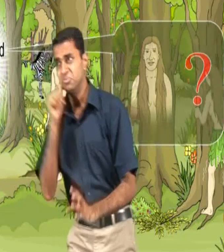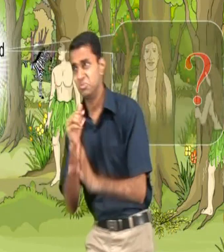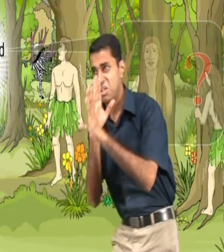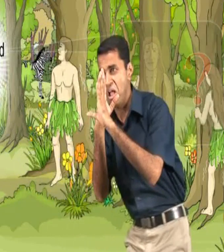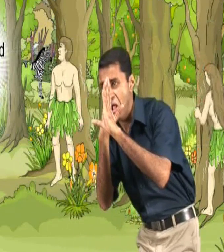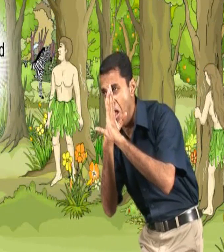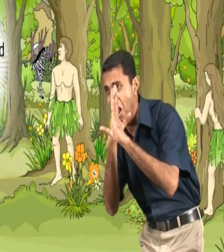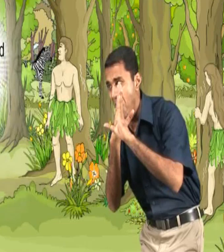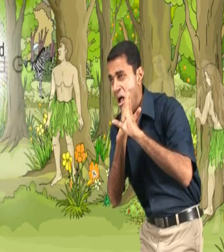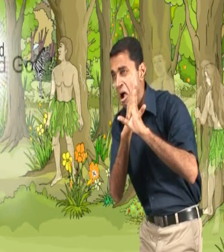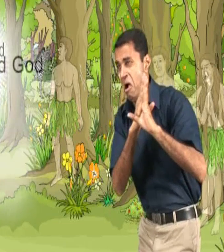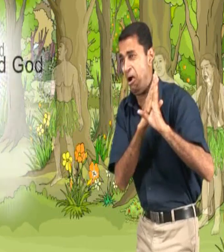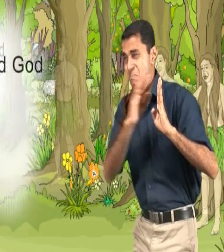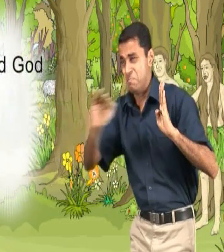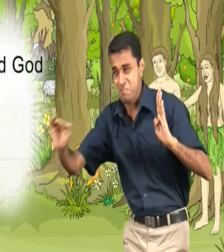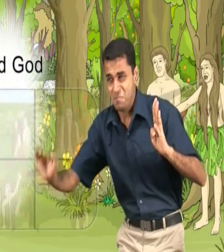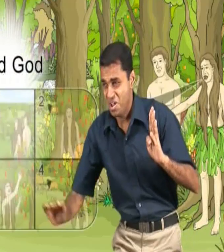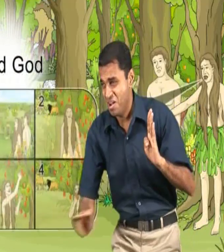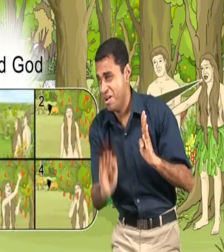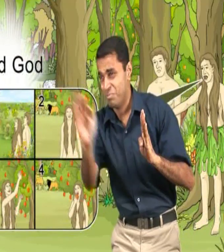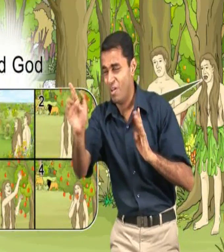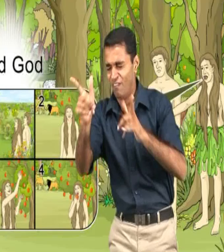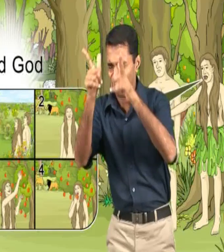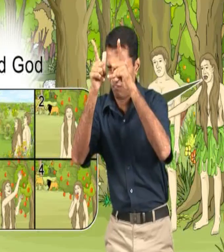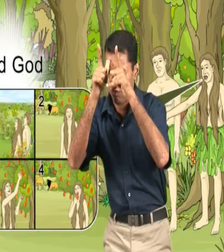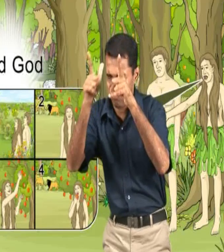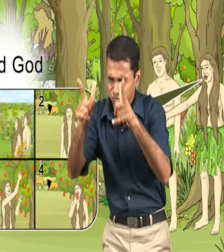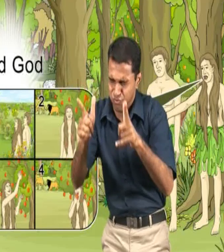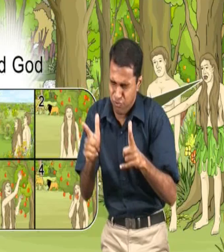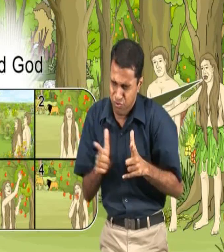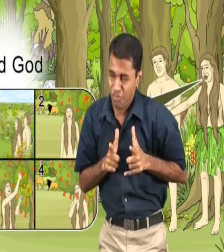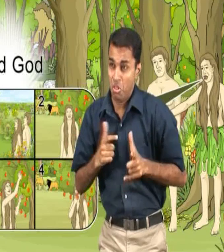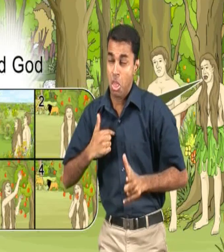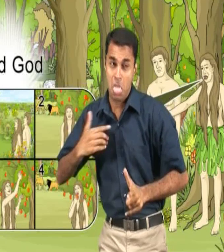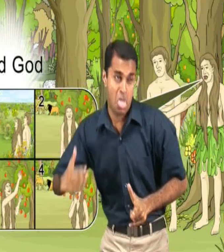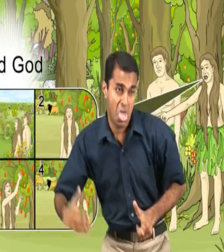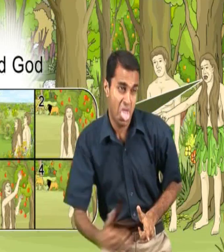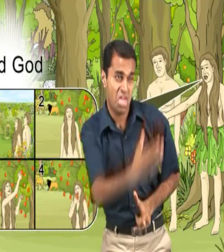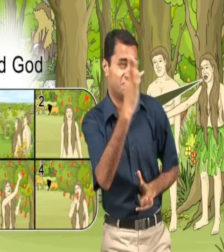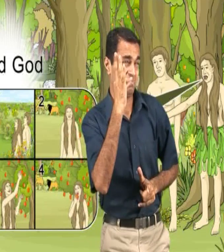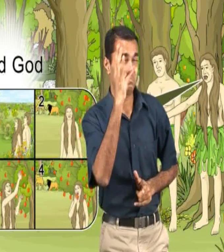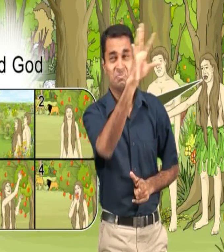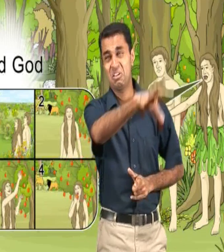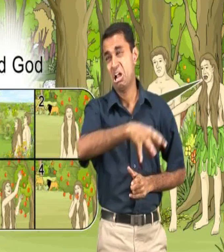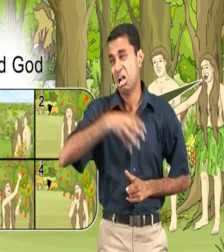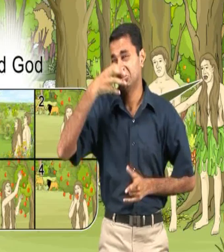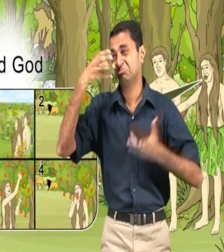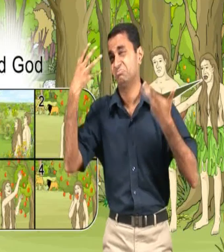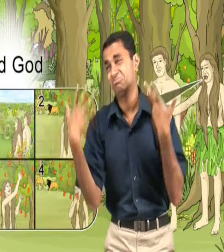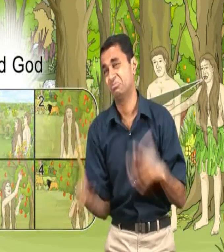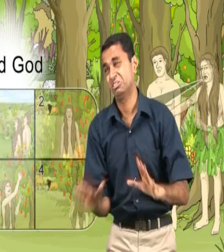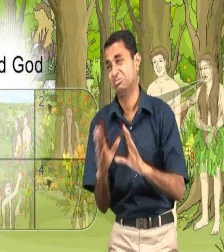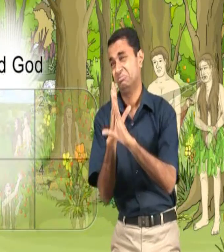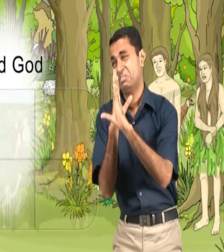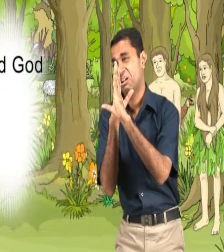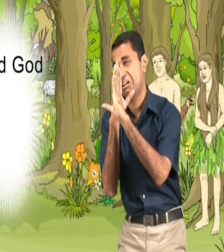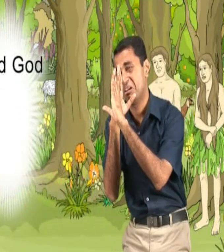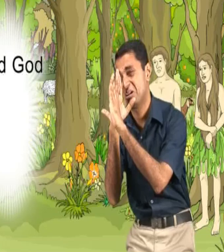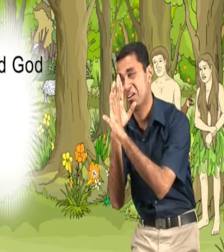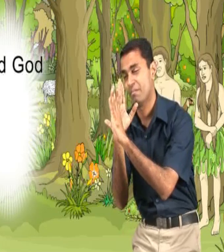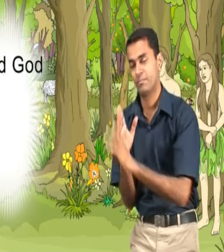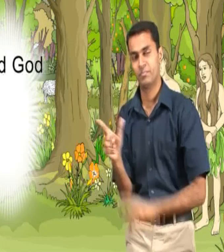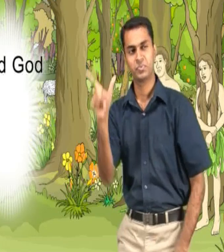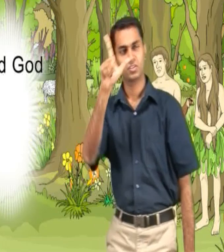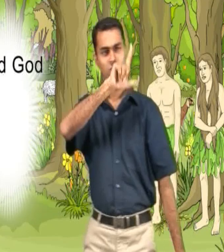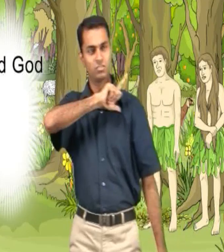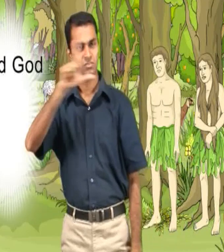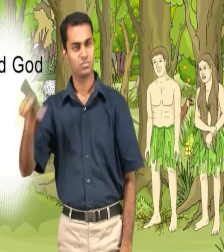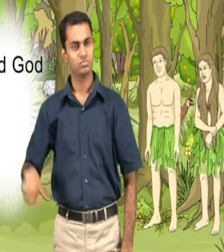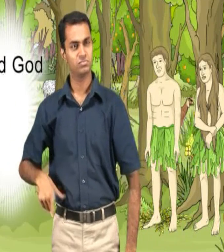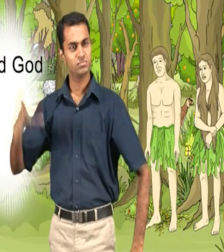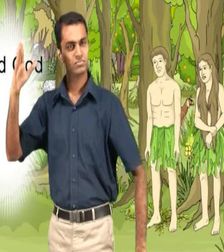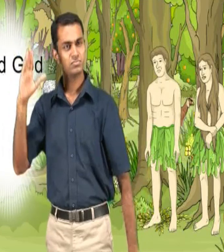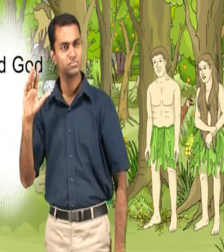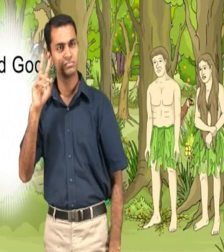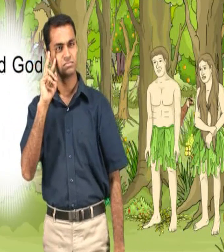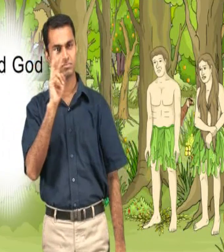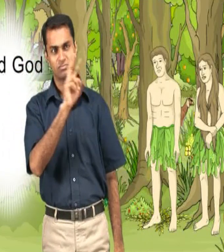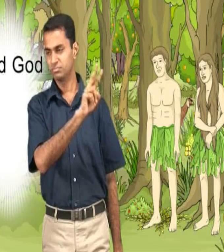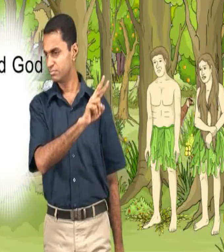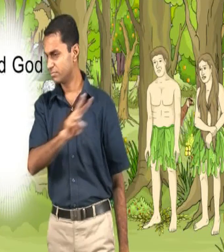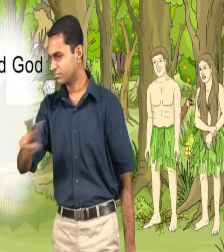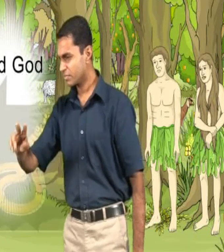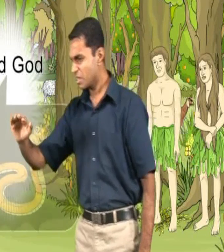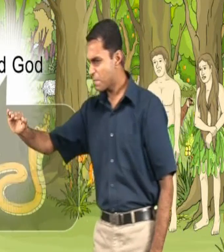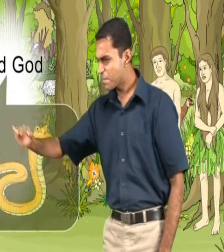“The serpent deceived me,” she replied, “and I ate.”